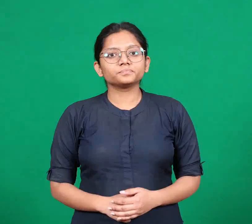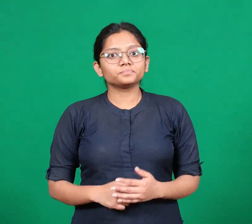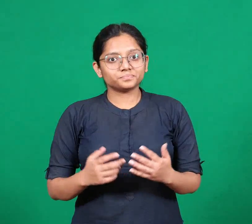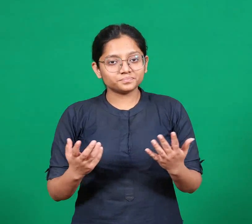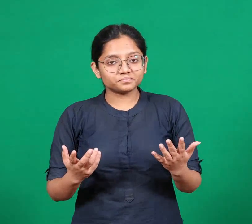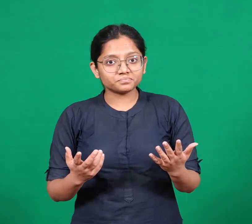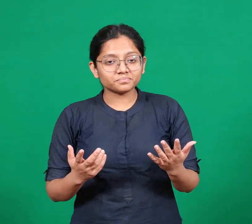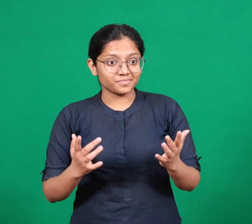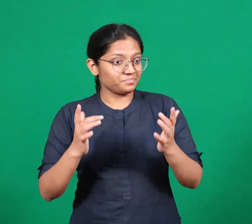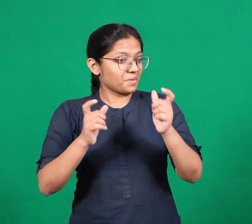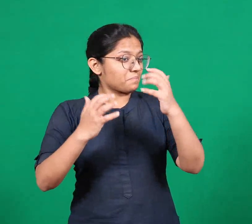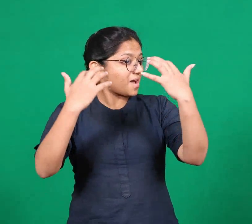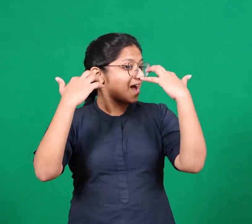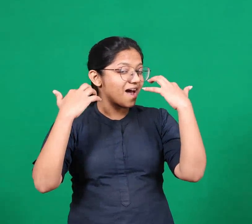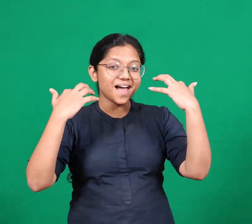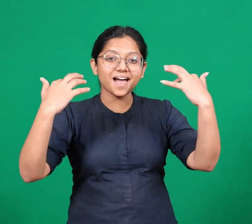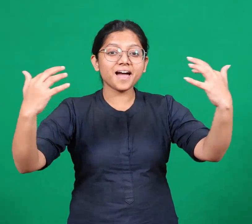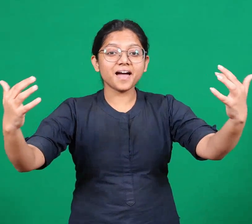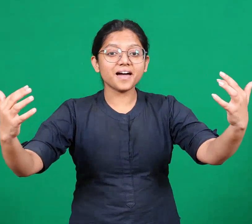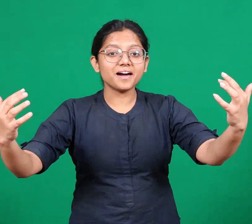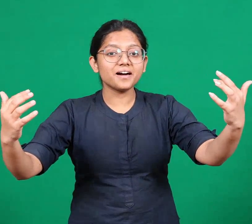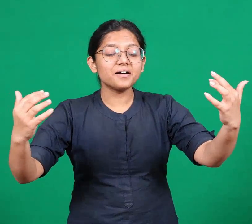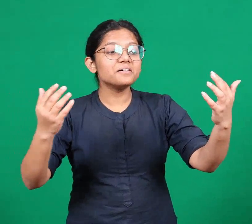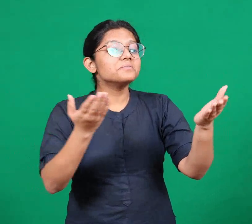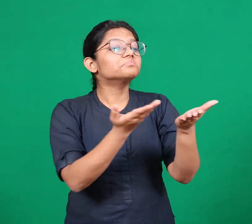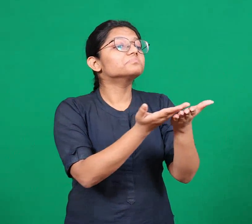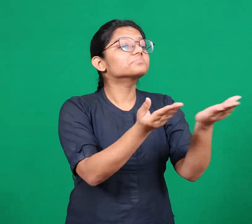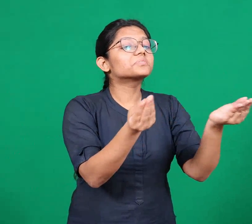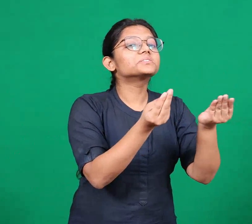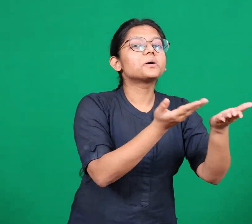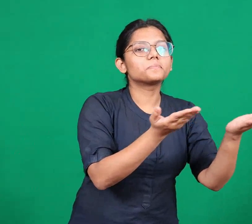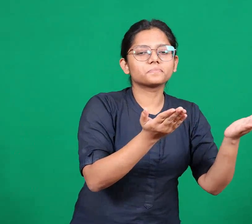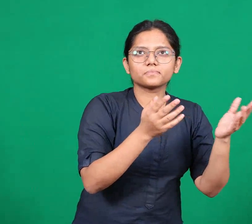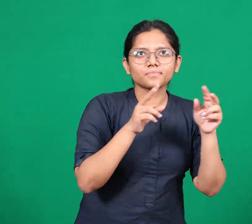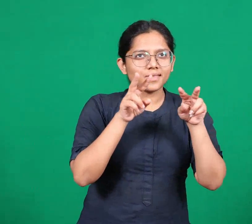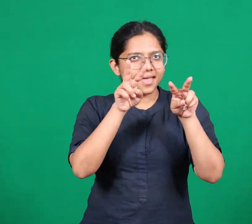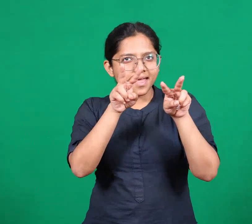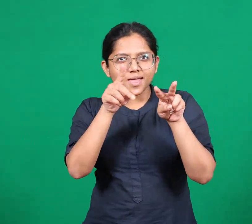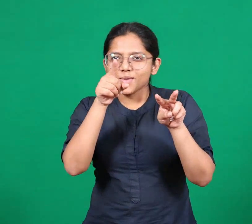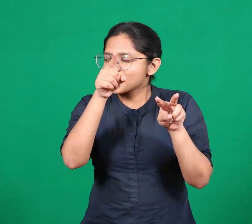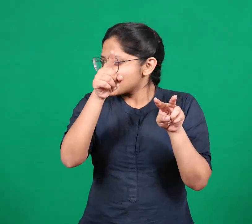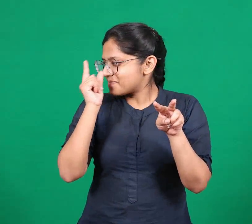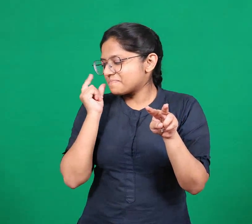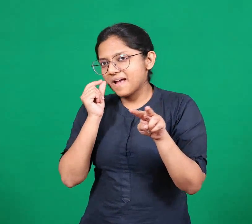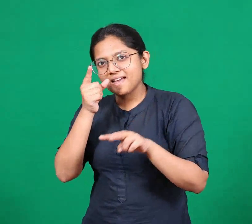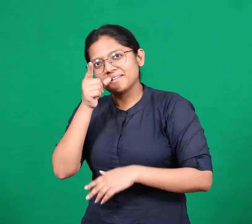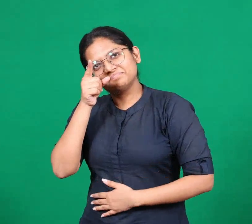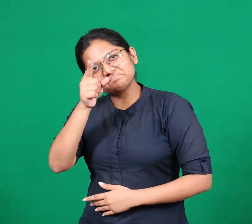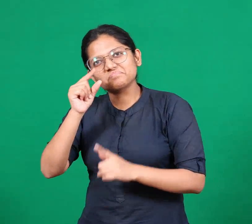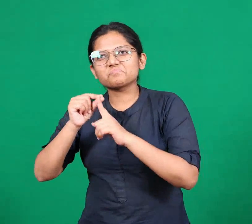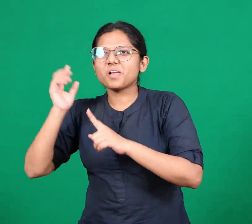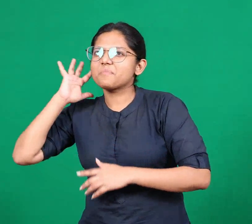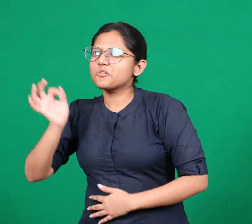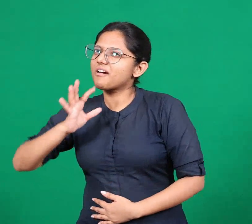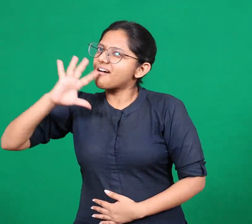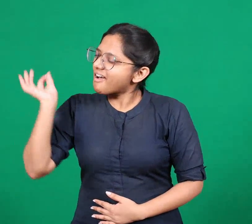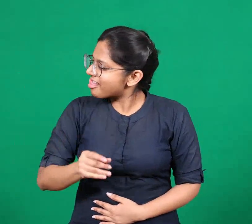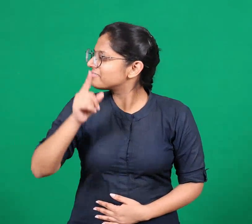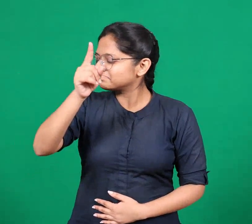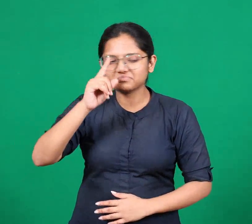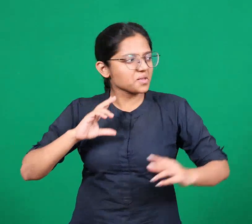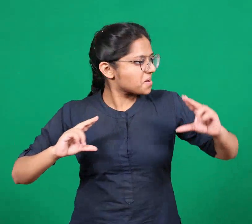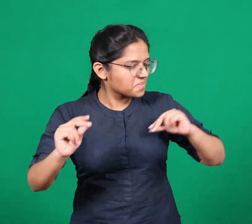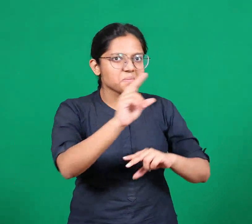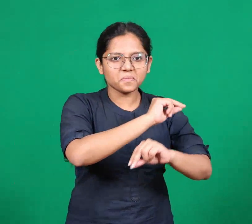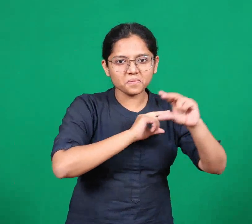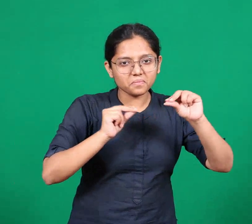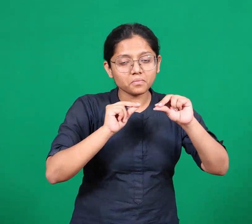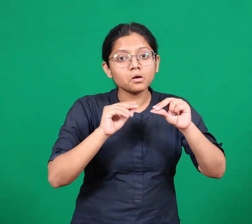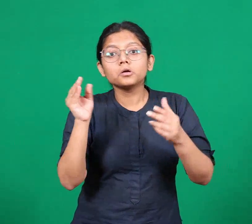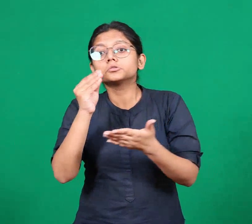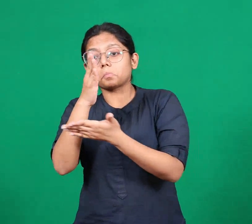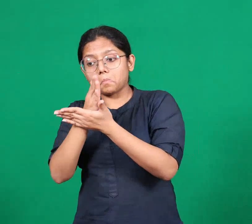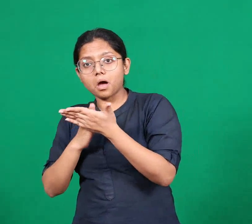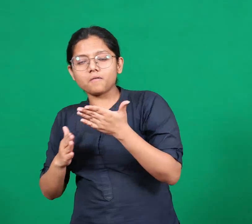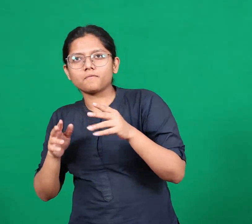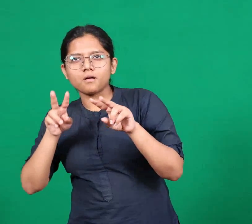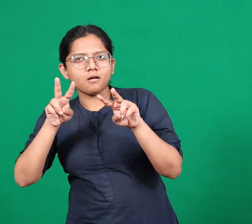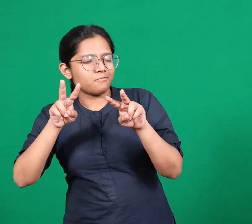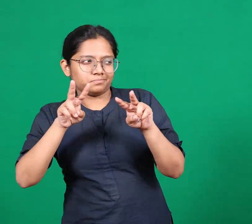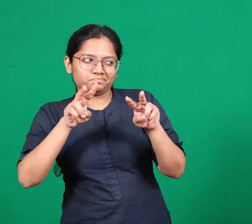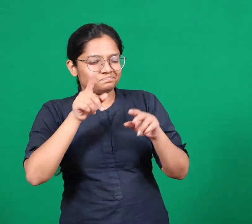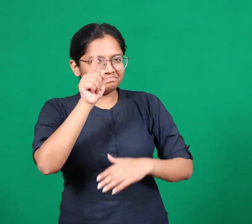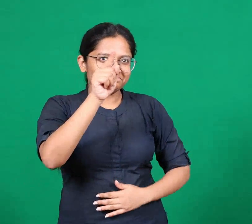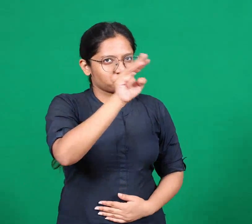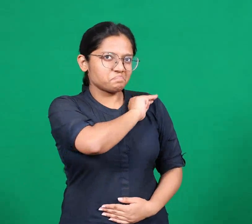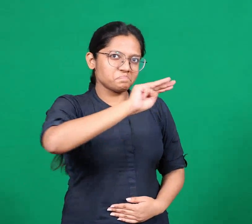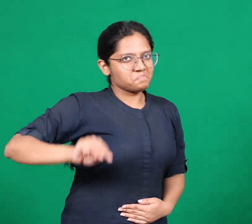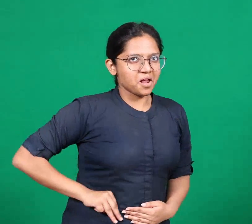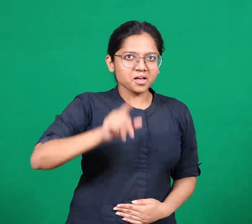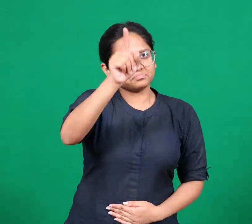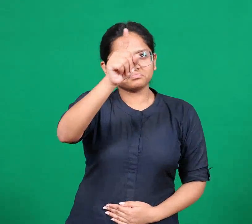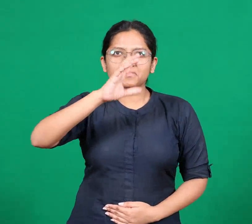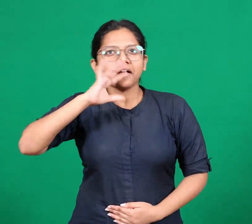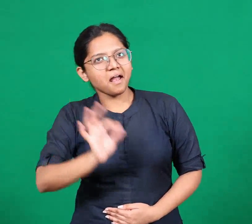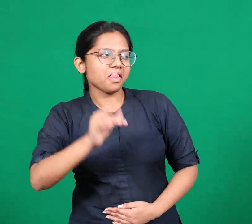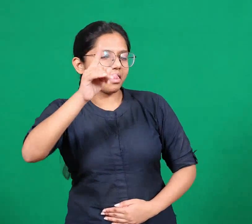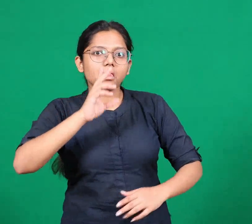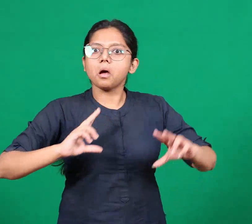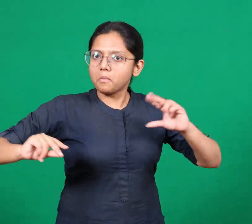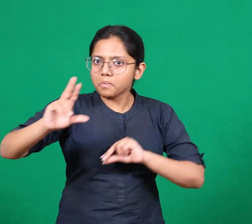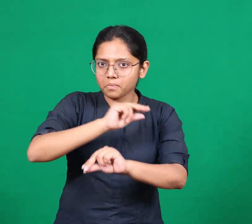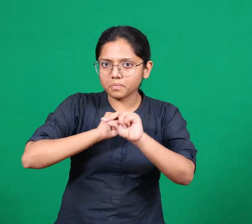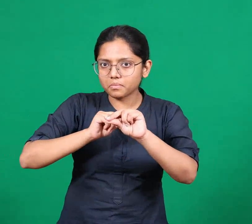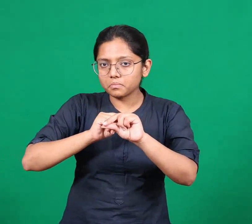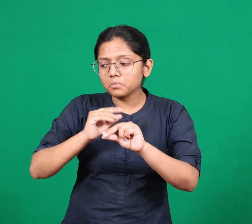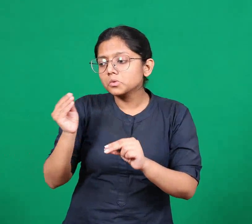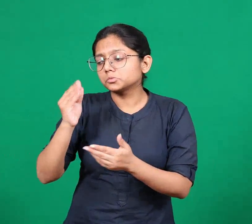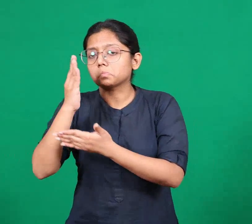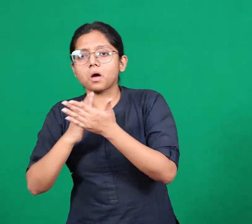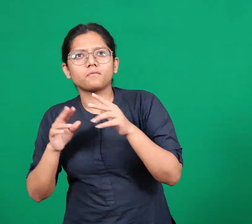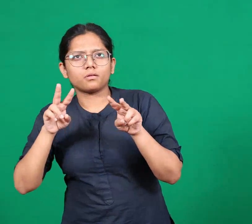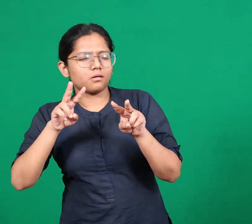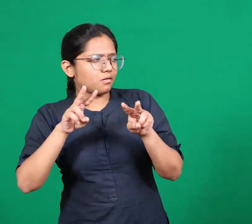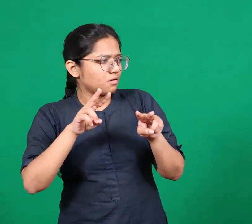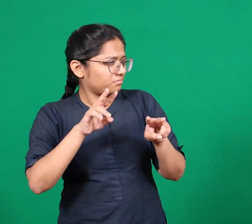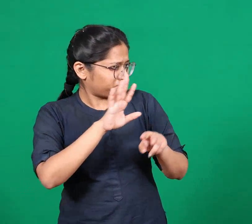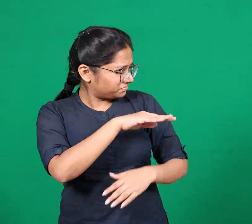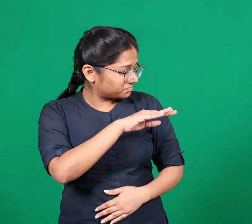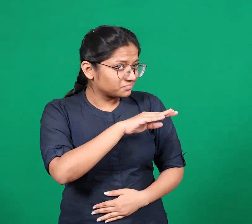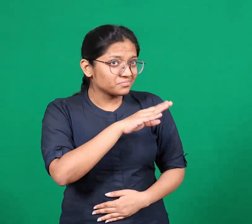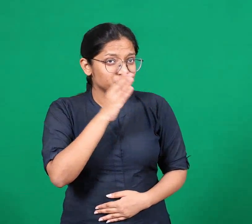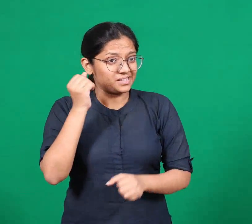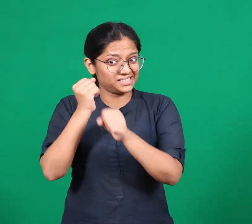On hearing these words, some of the people said, "This is truly the Prophet." Others declared, "This is the Christ."